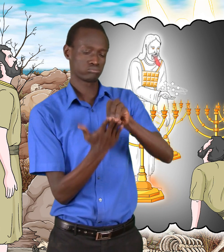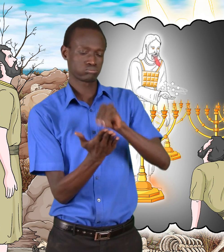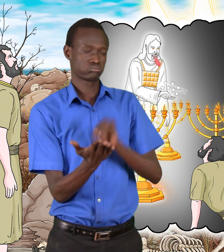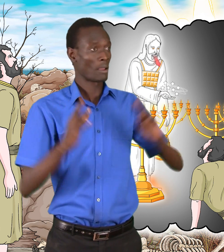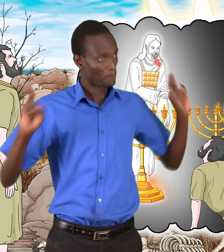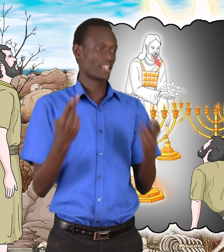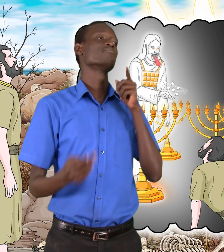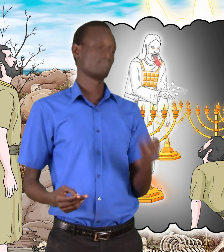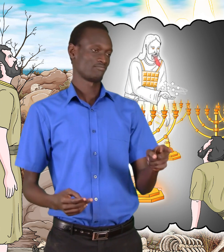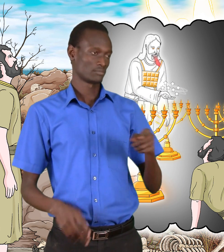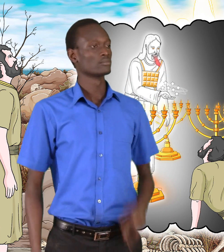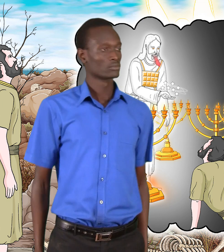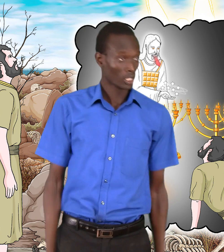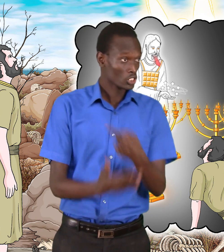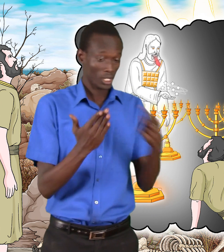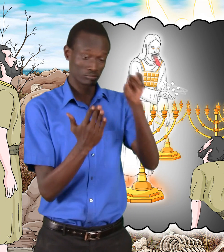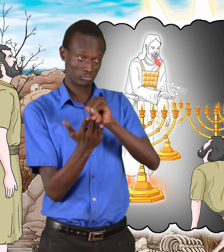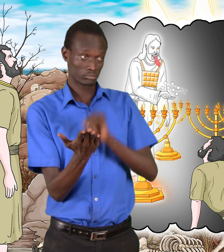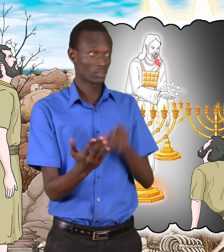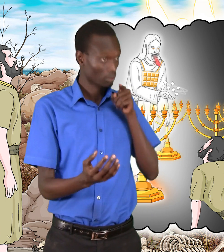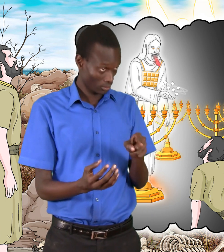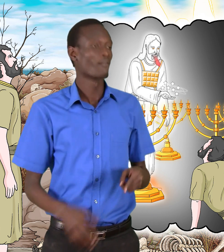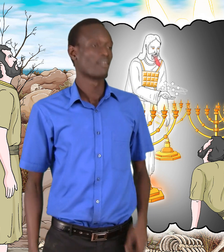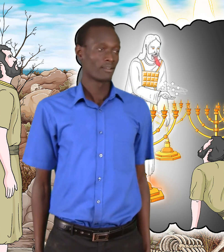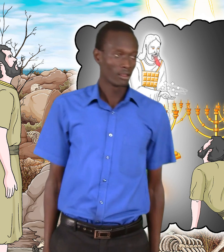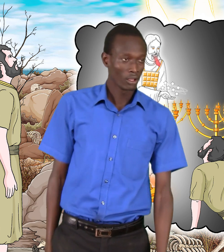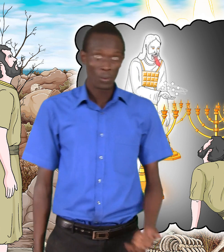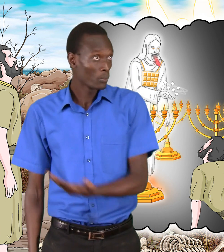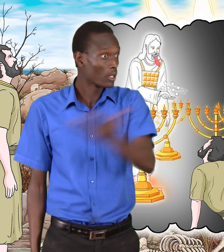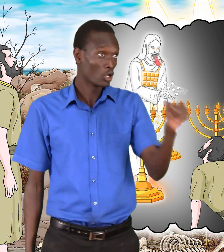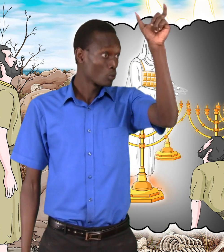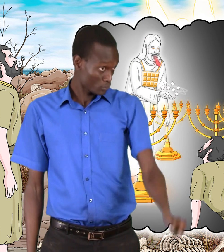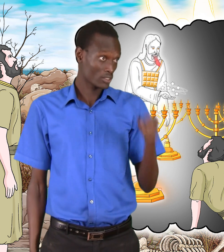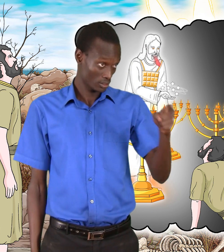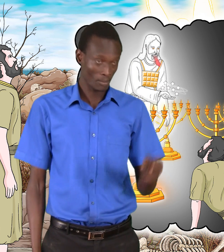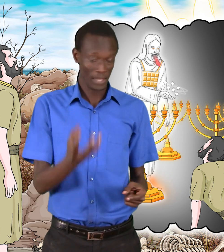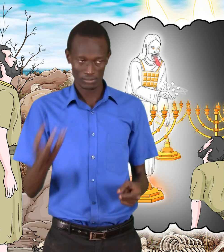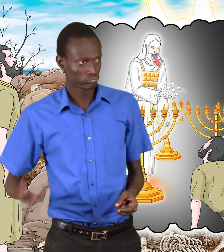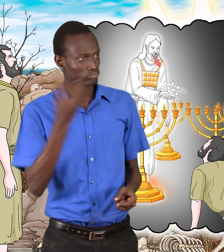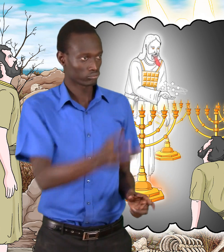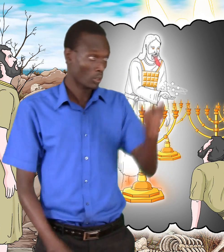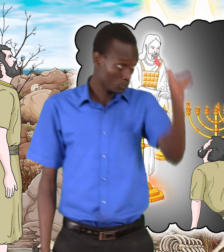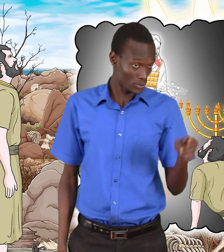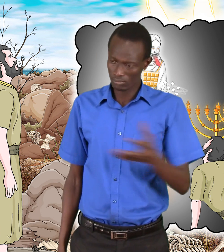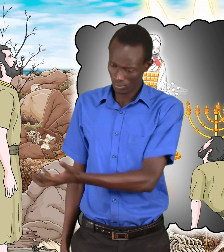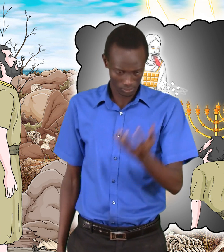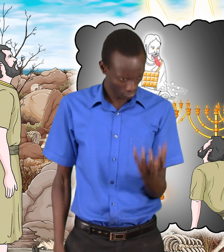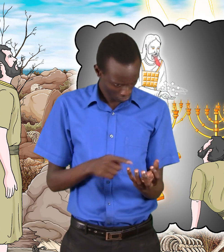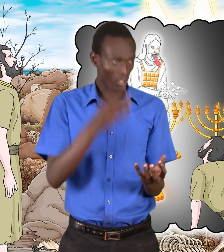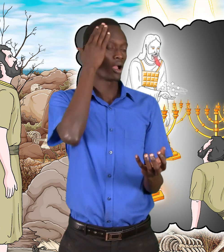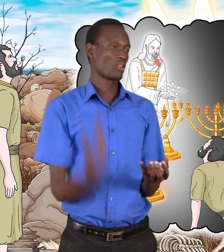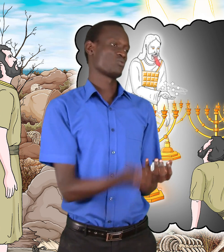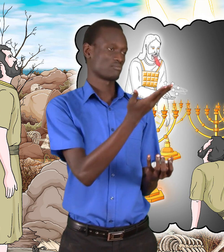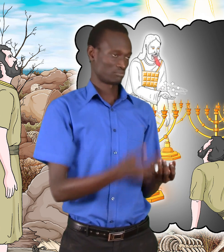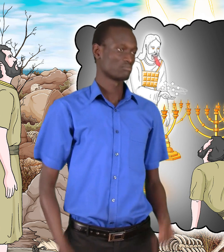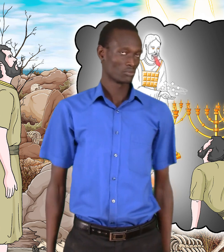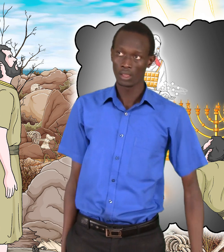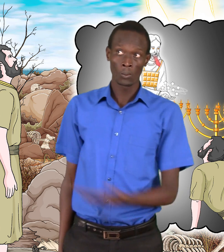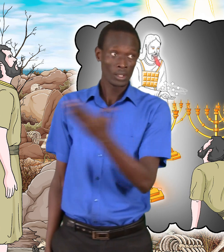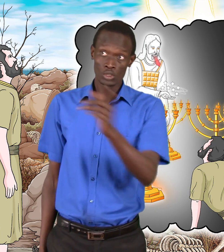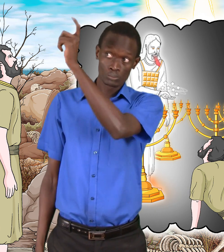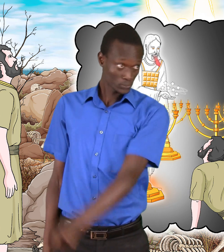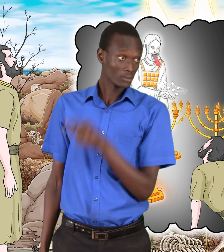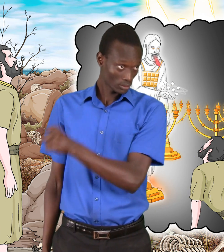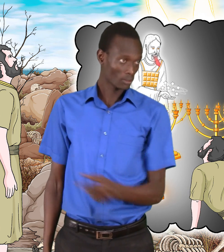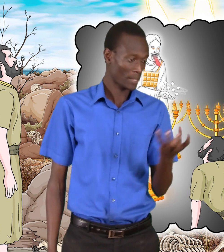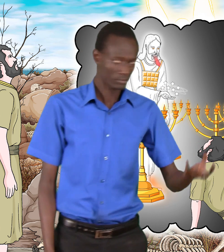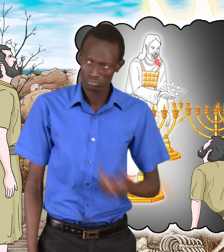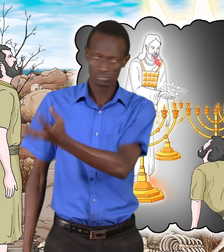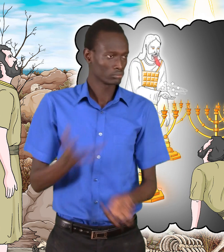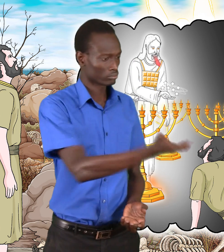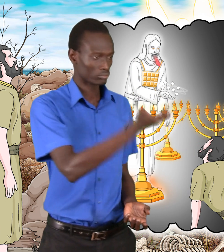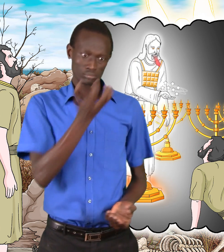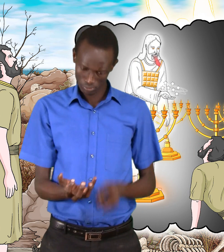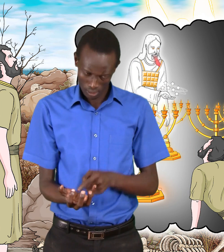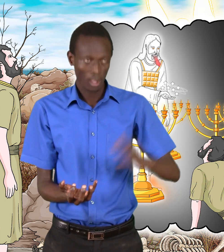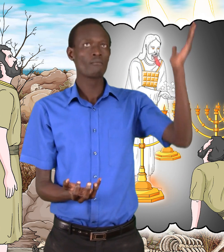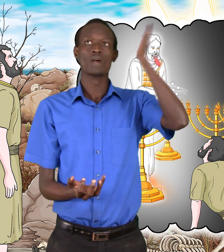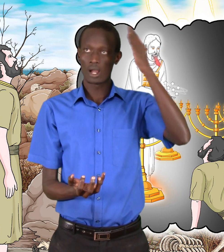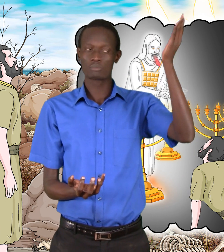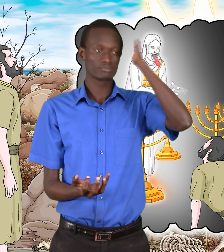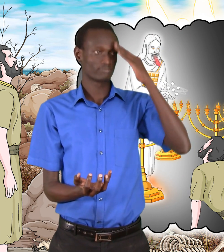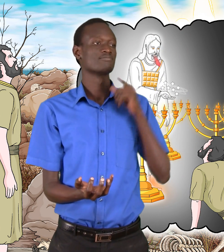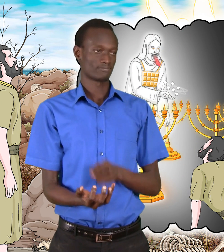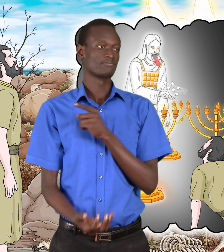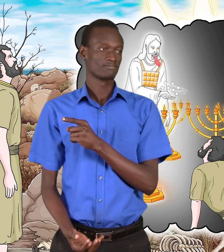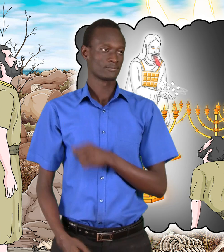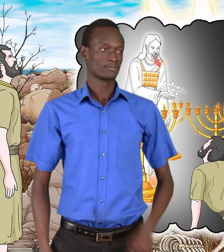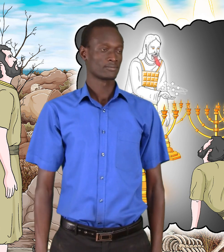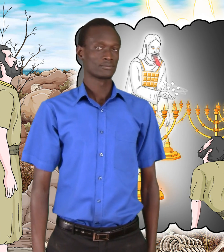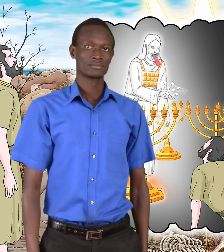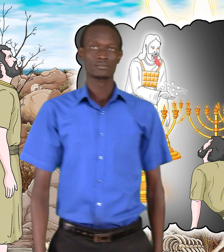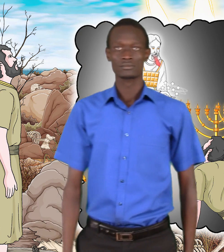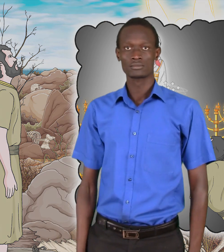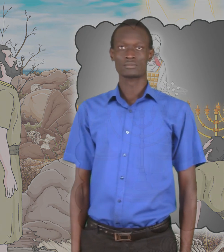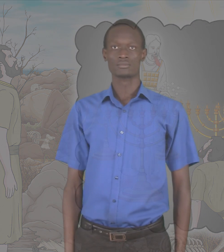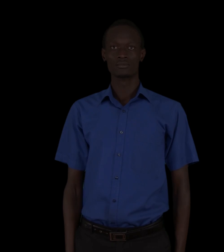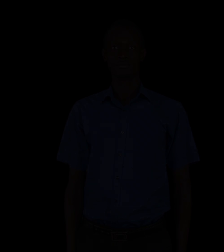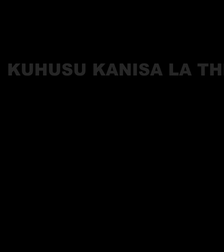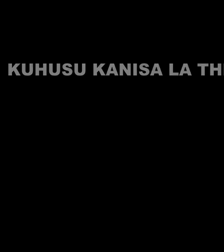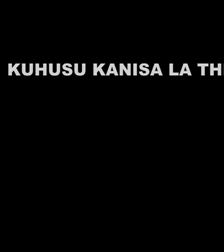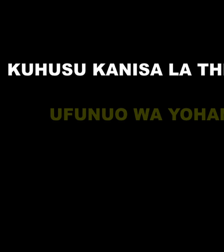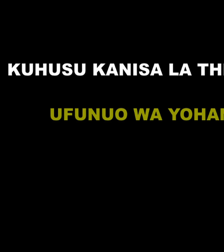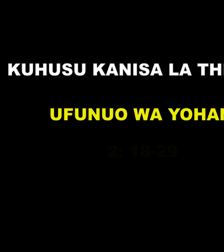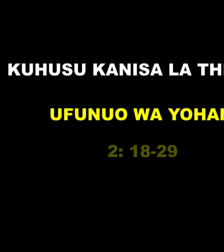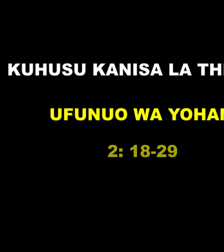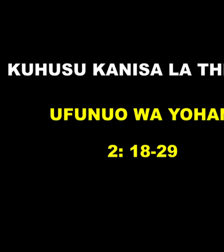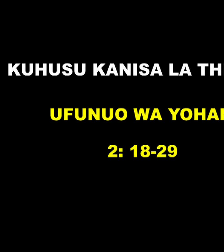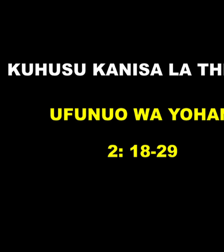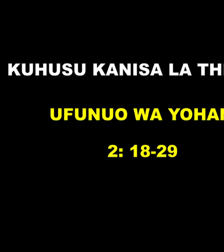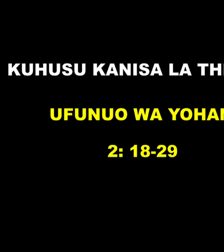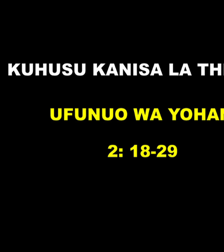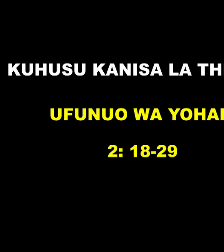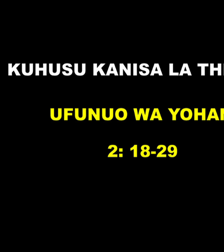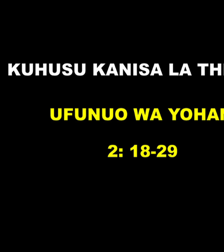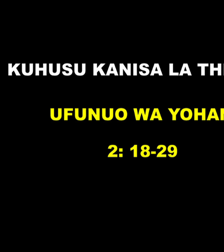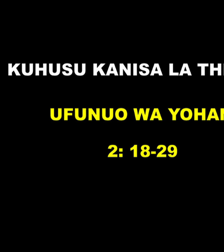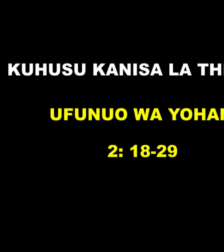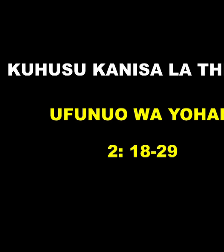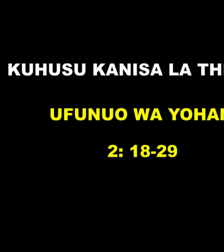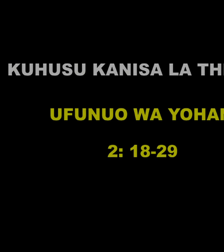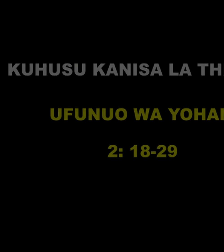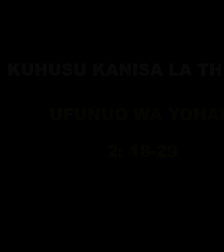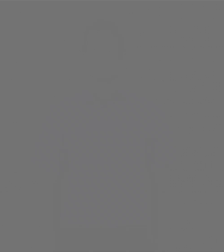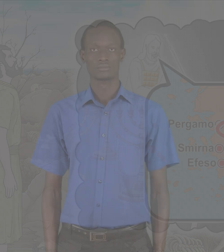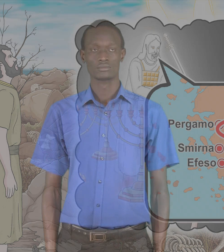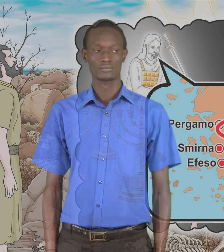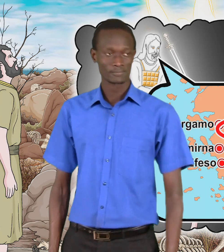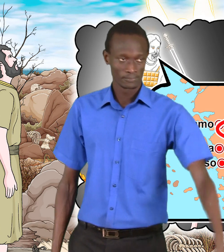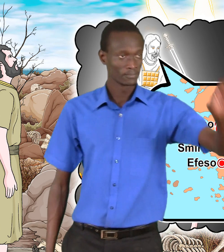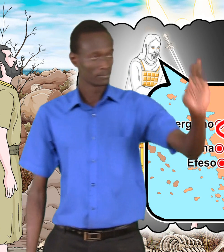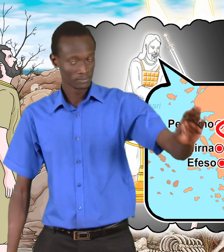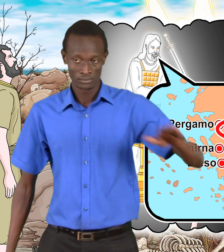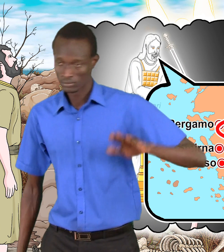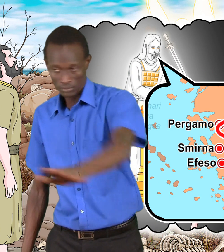I will also give him a white stone inscribed with a new name, known only to the one who receives it.